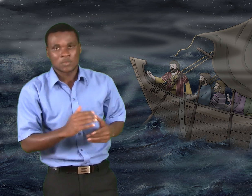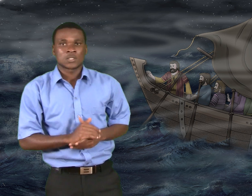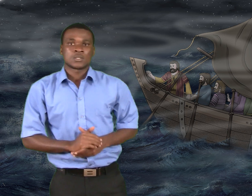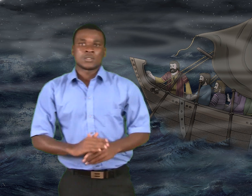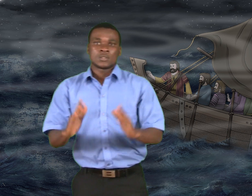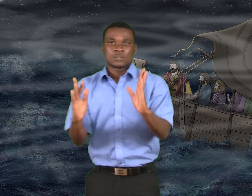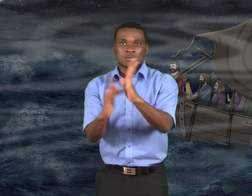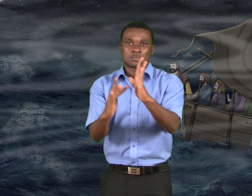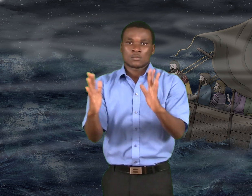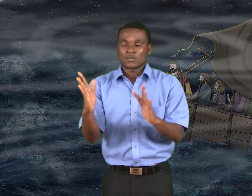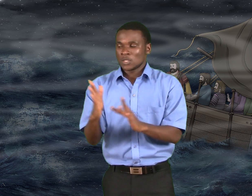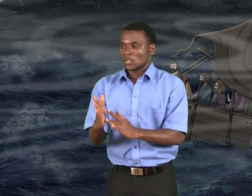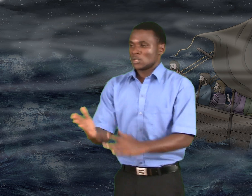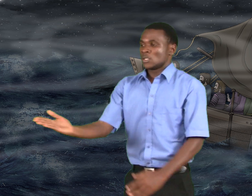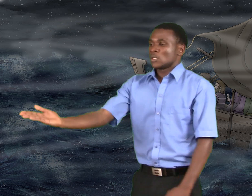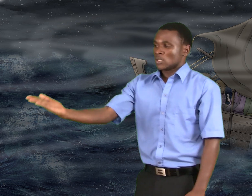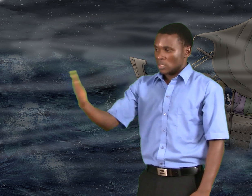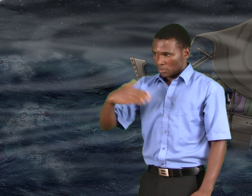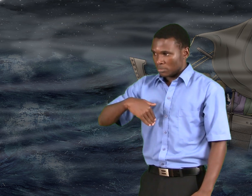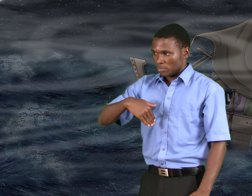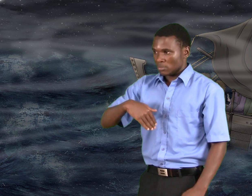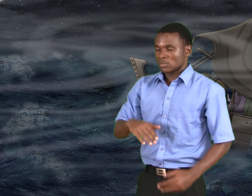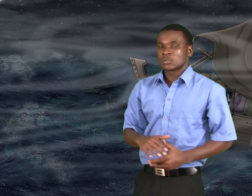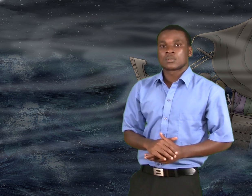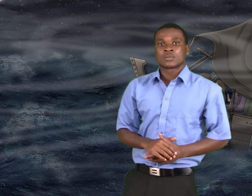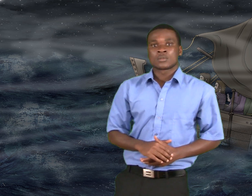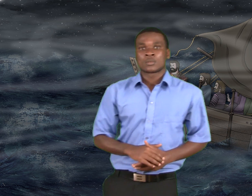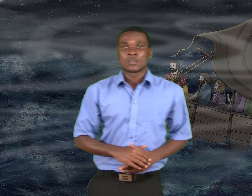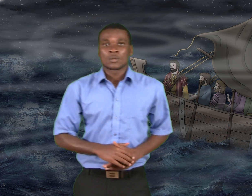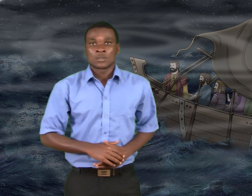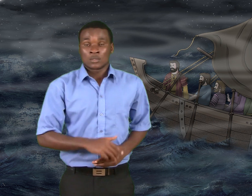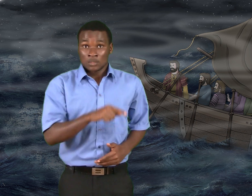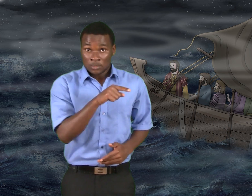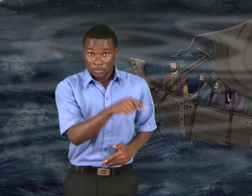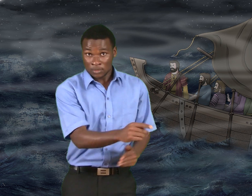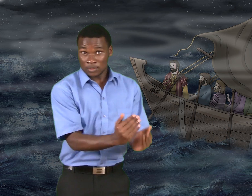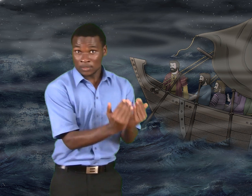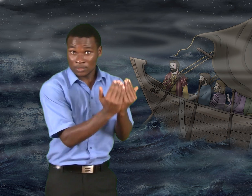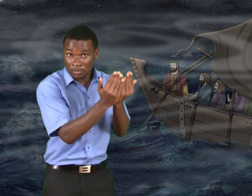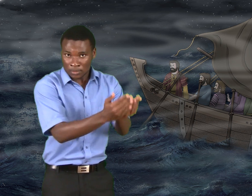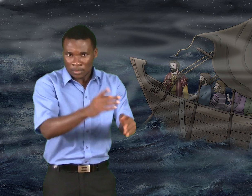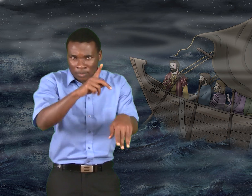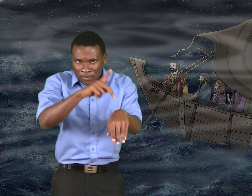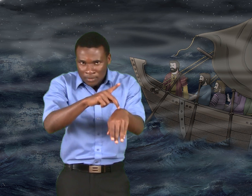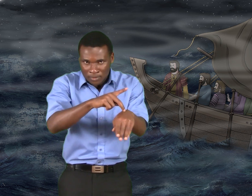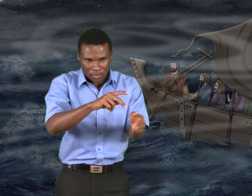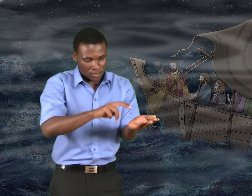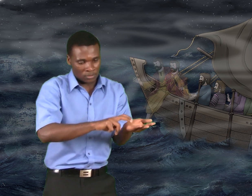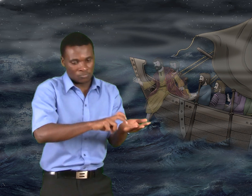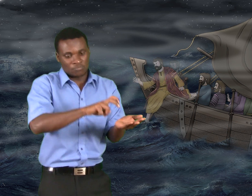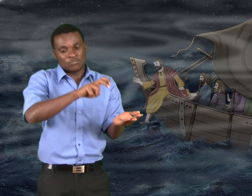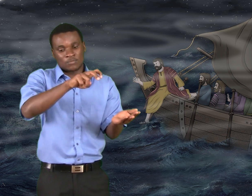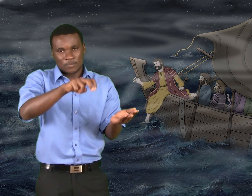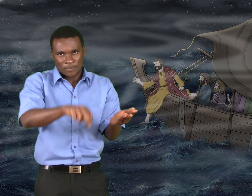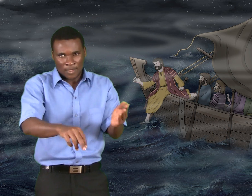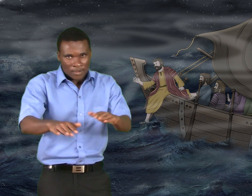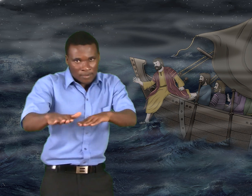“Come,” said Jesus.